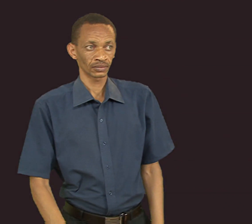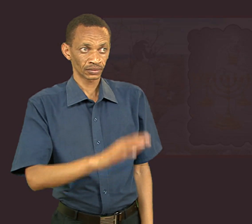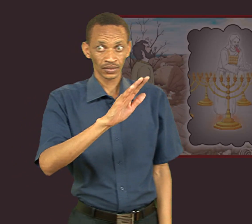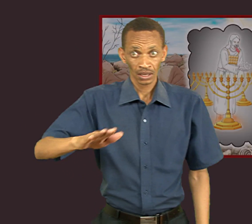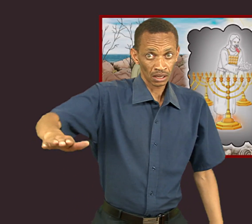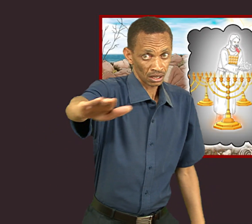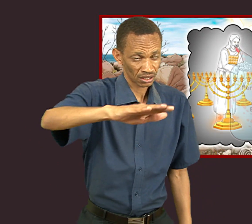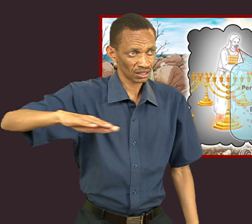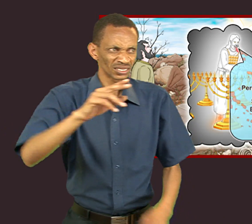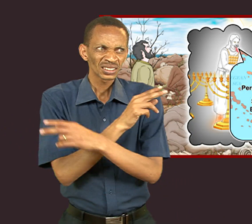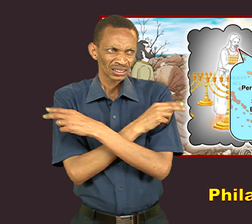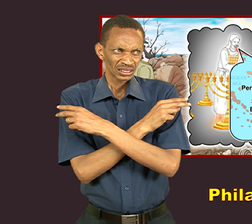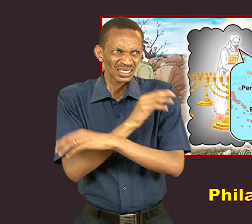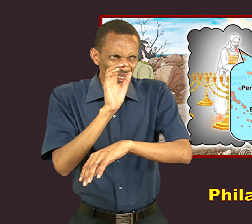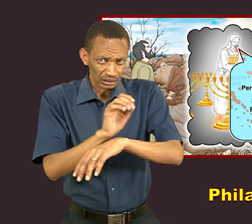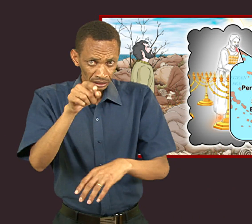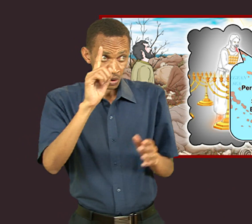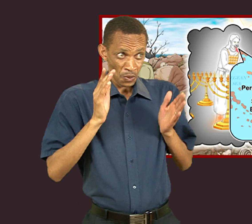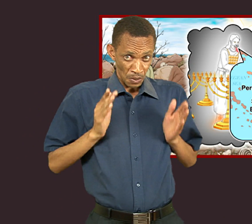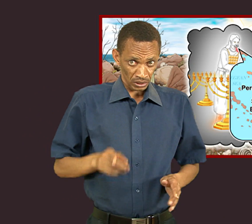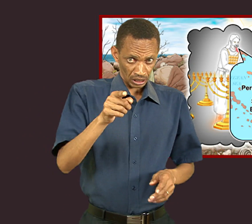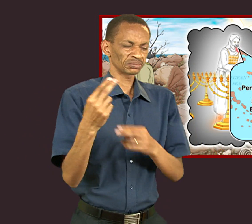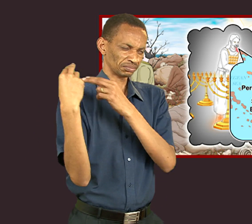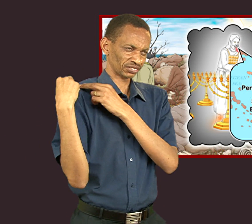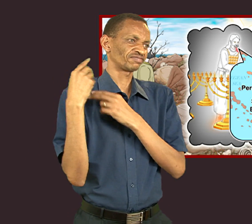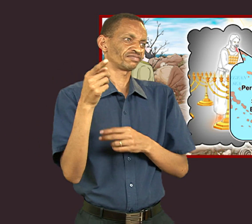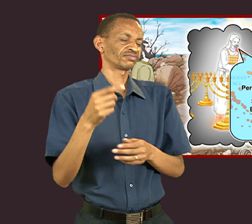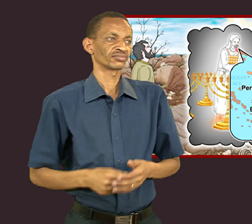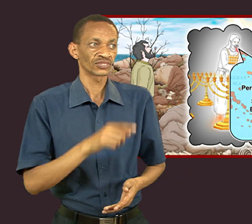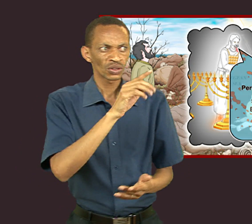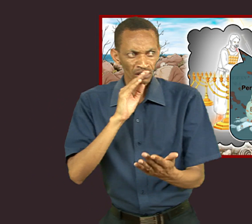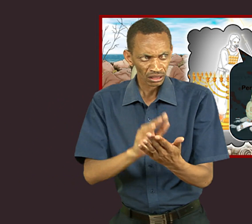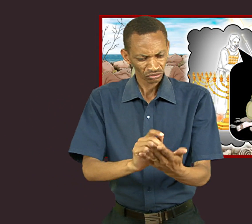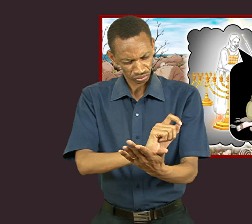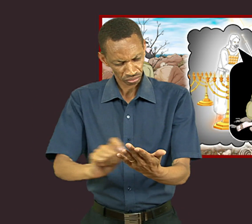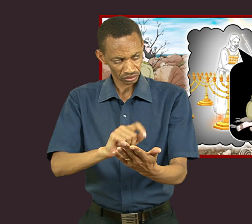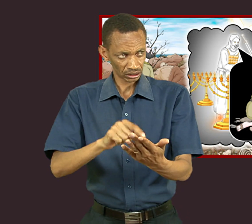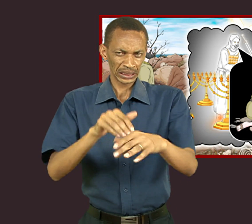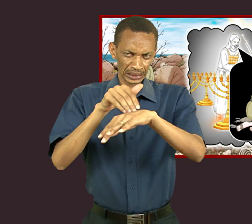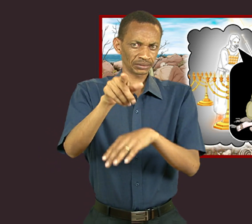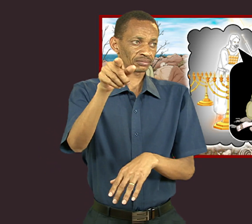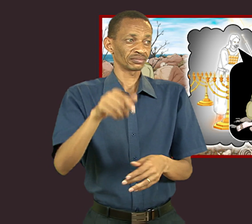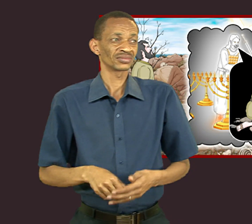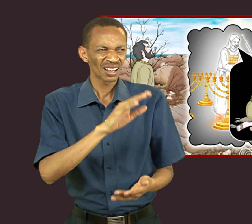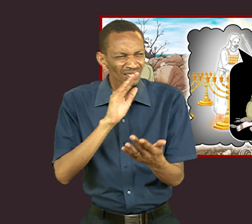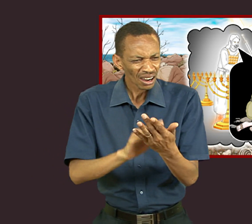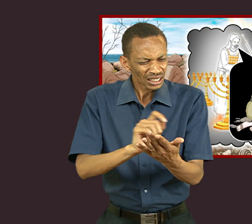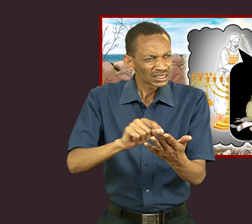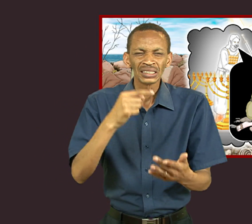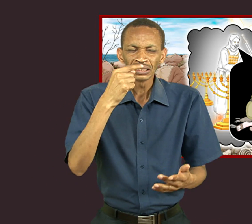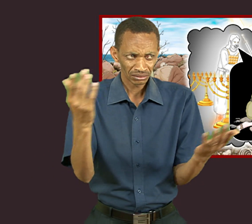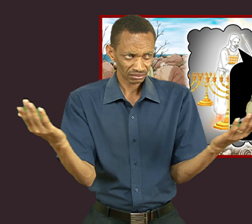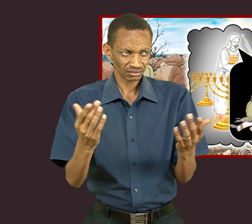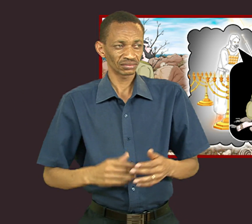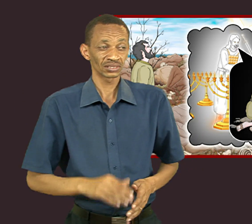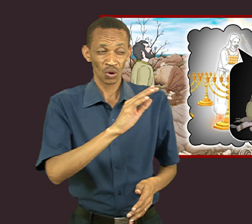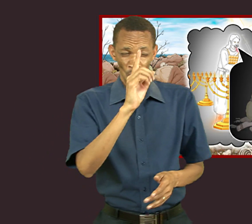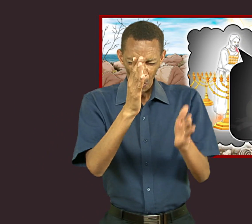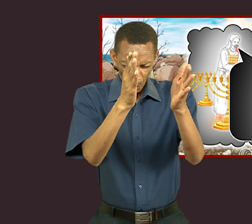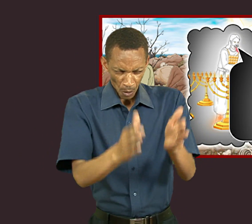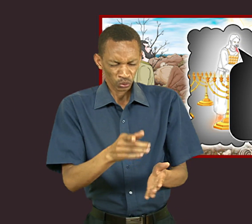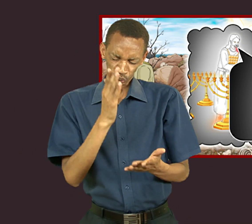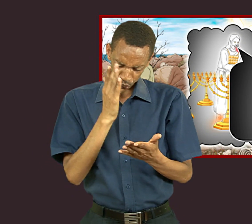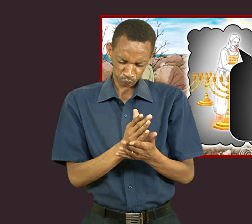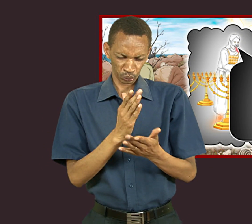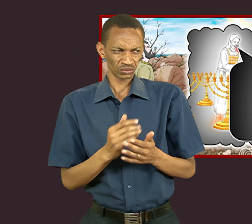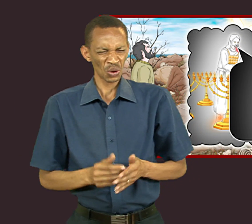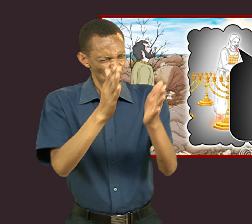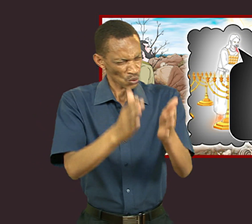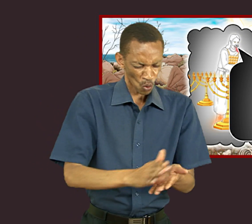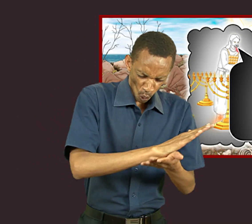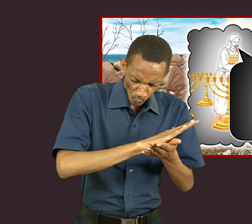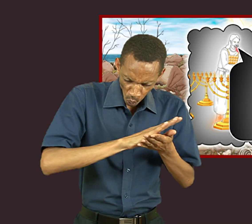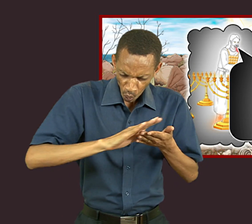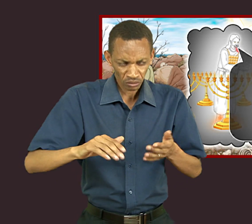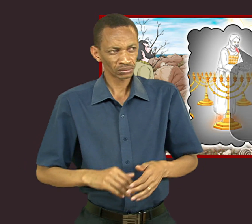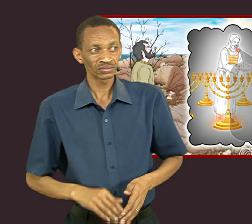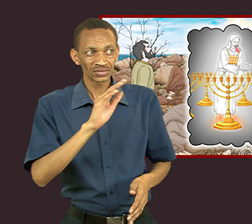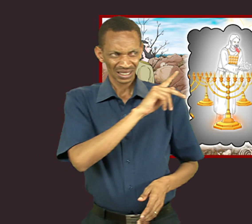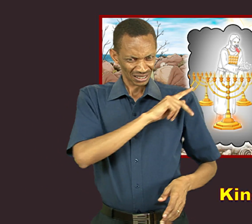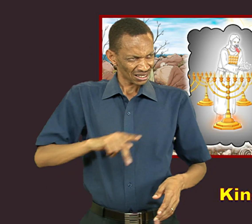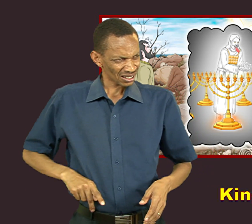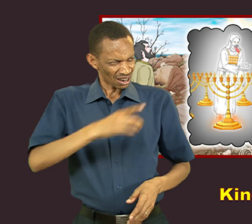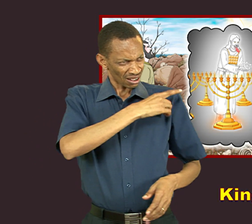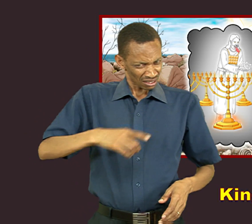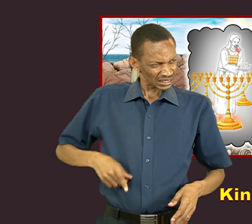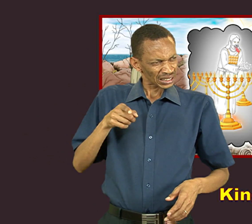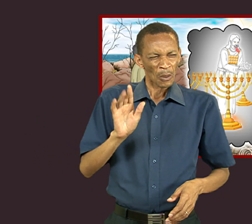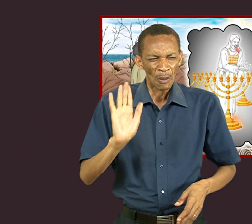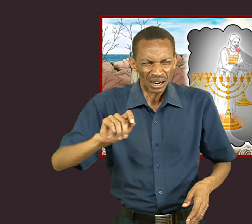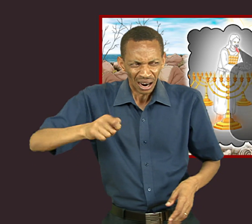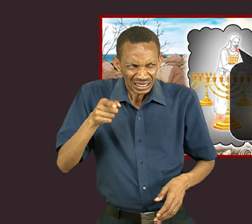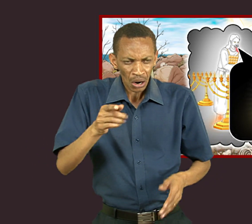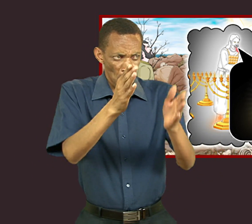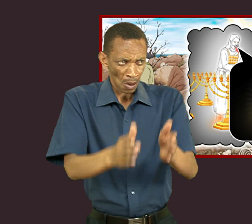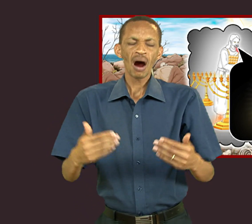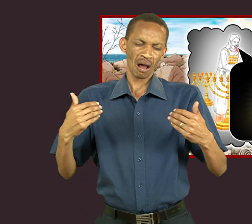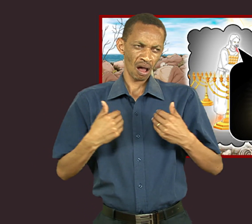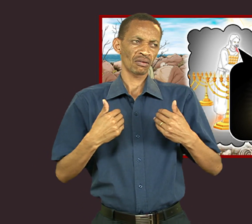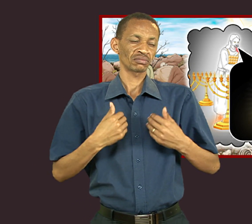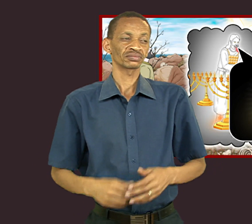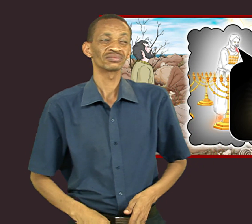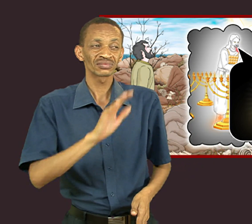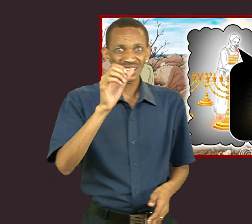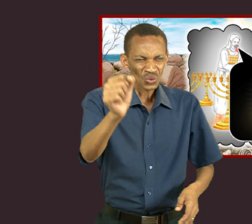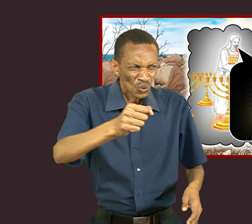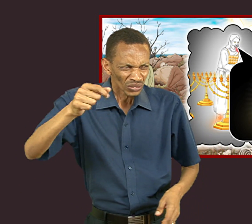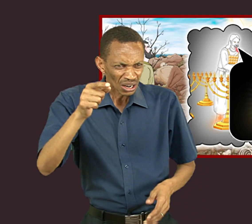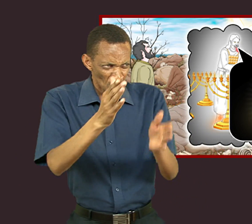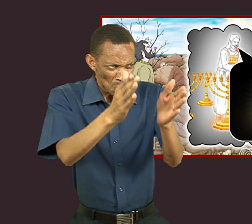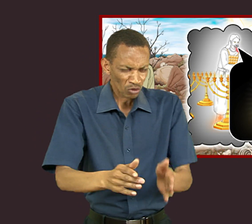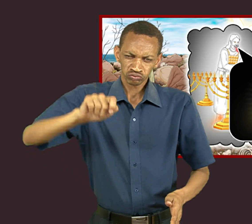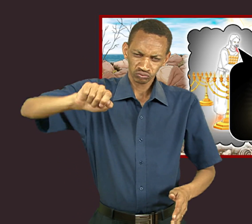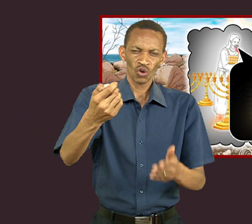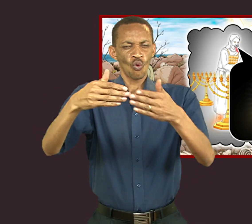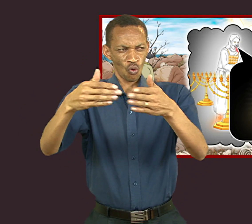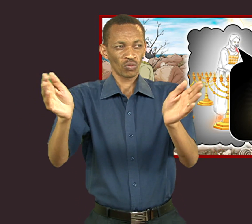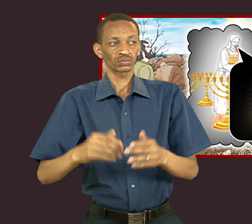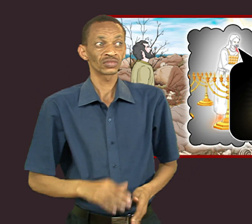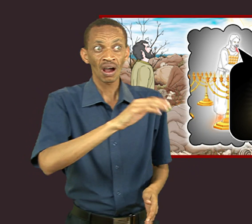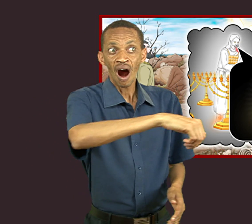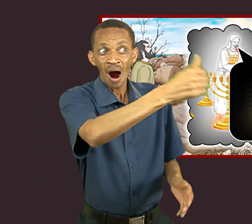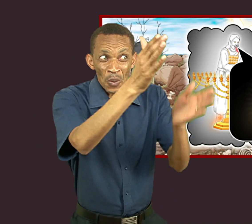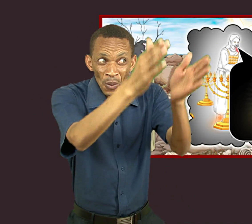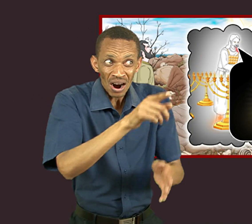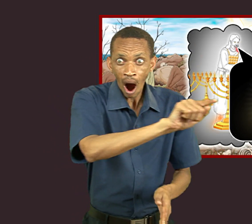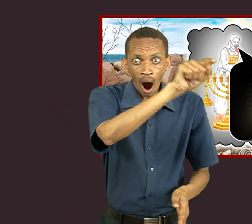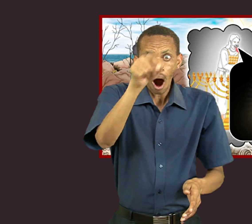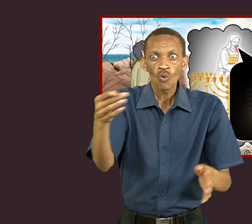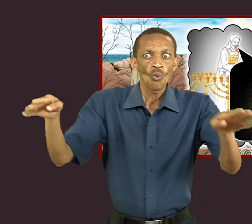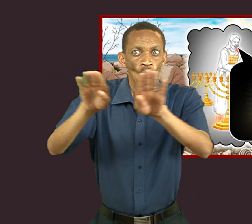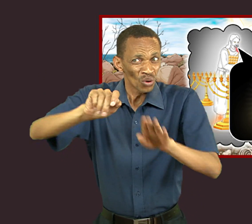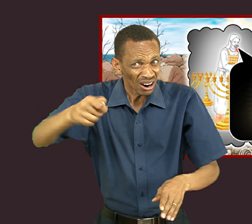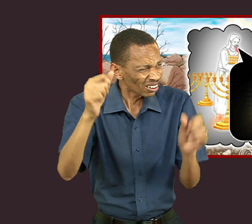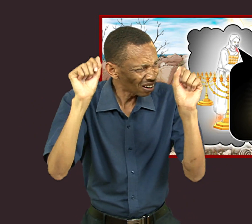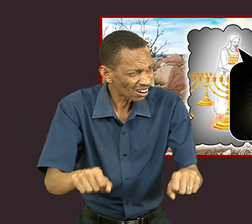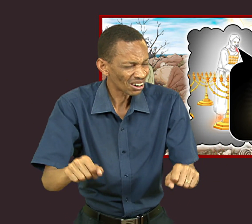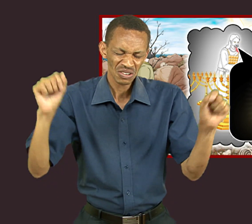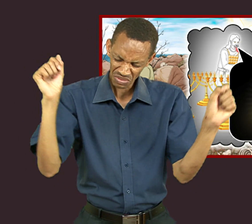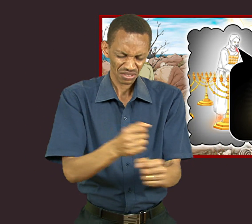To the angel of the church in Philadelphia write: These are the words of the One who is holy and true, who holds the key of David.